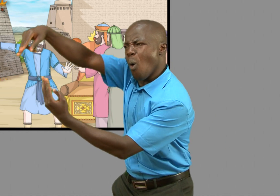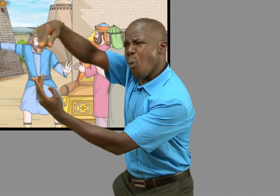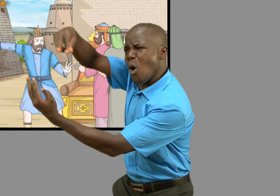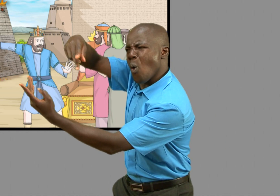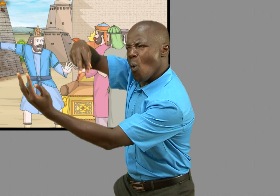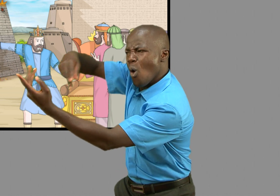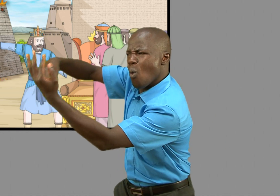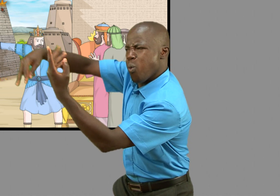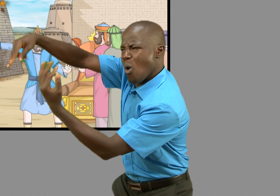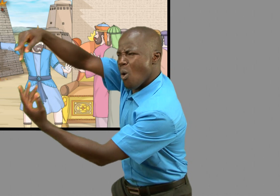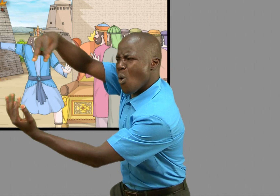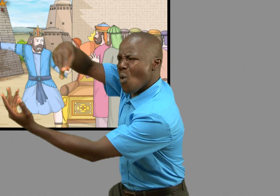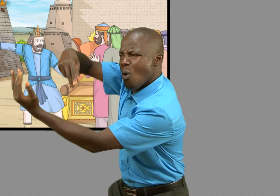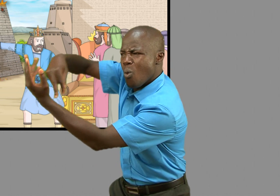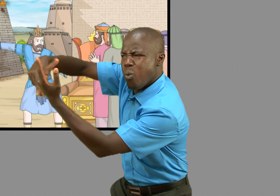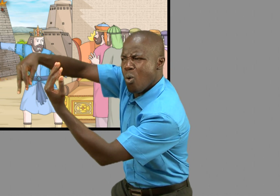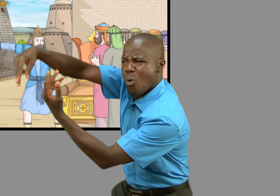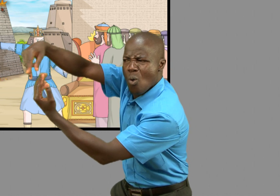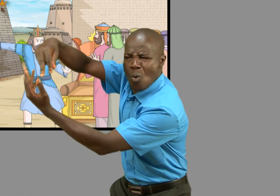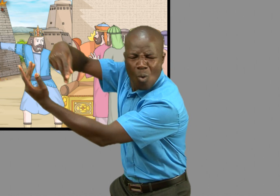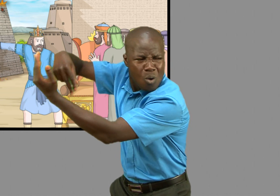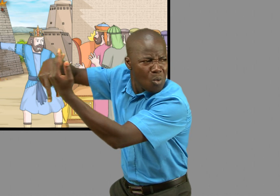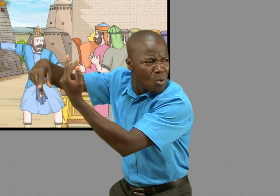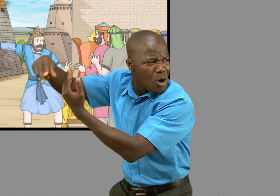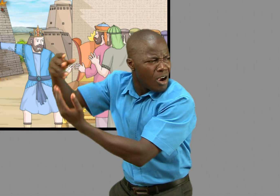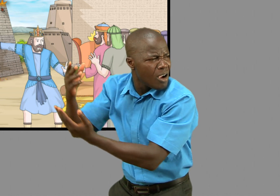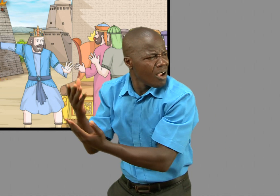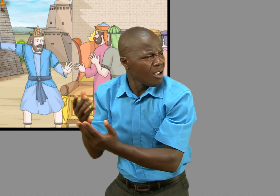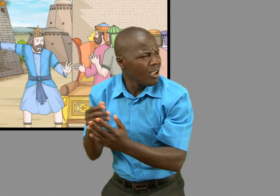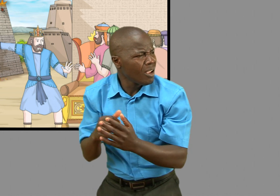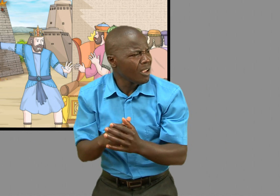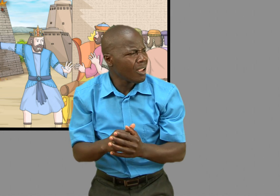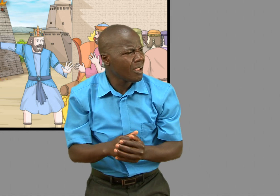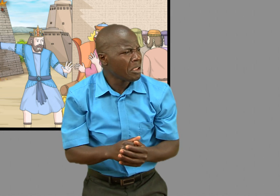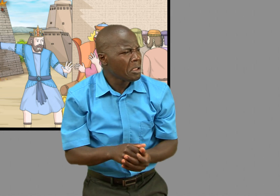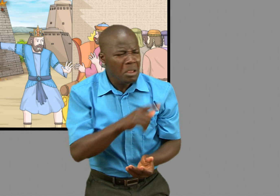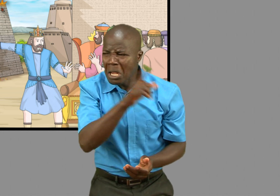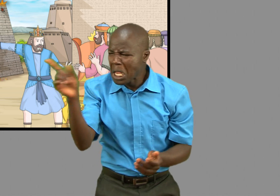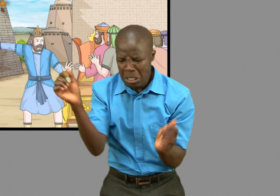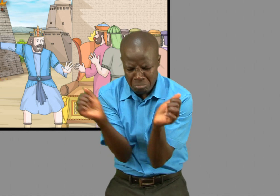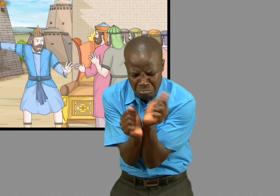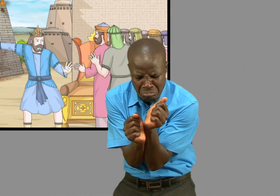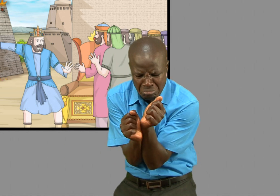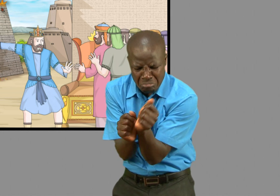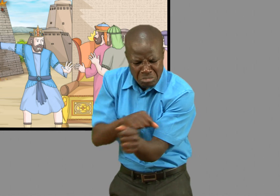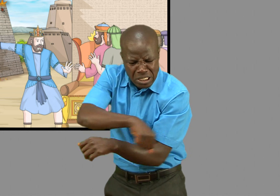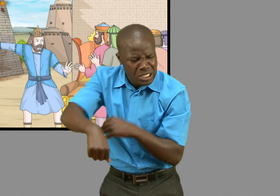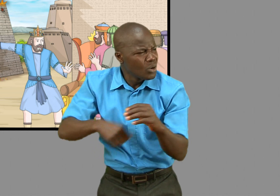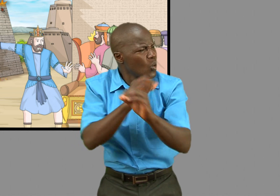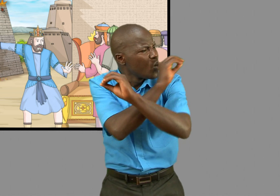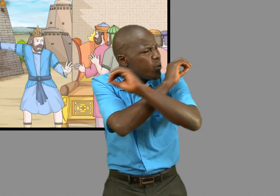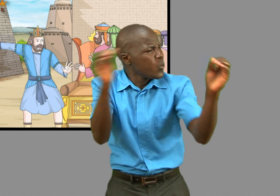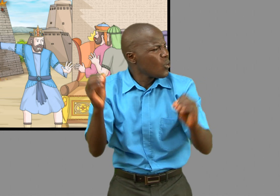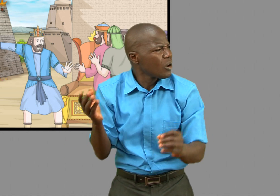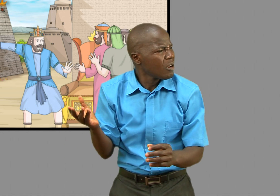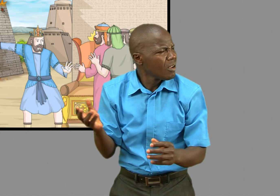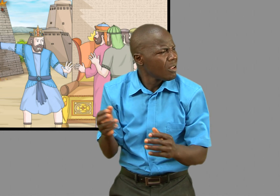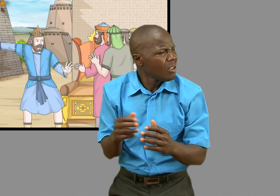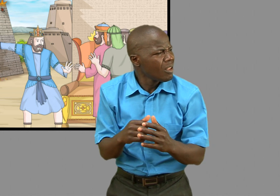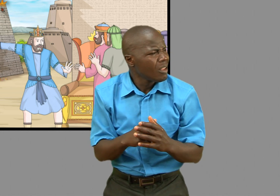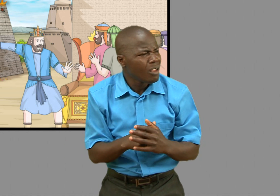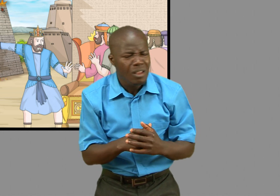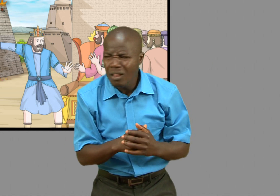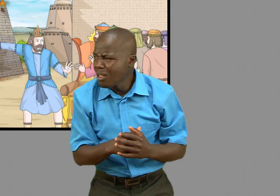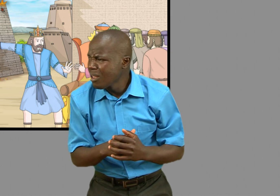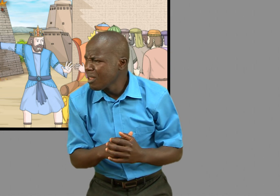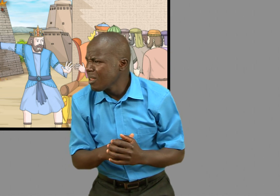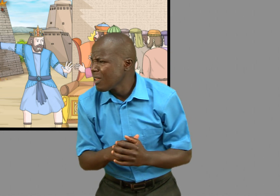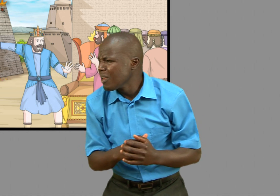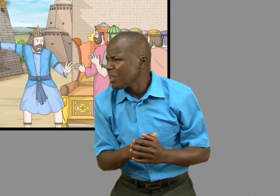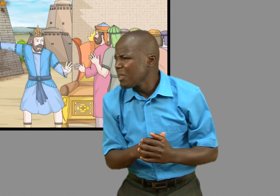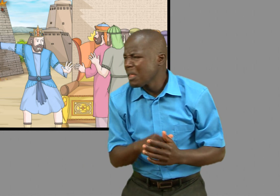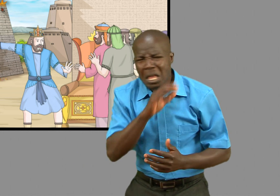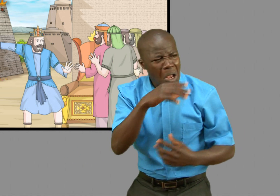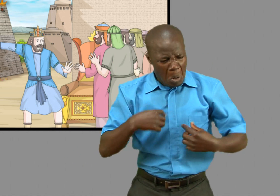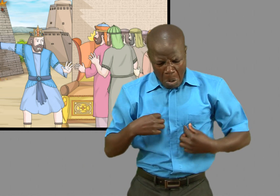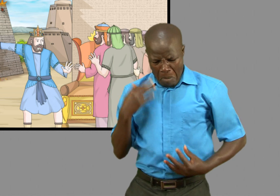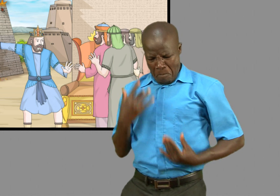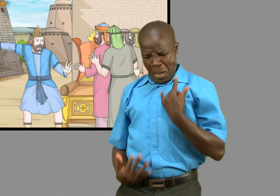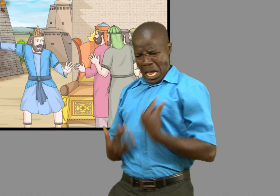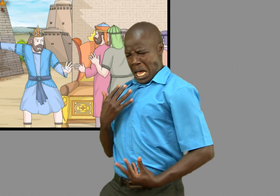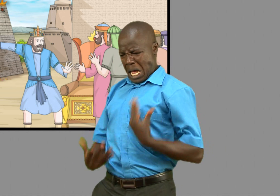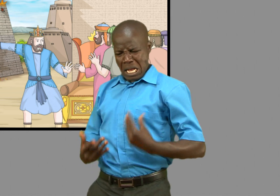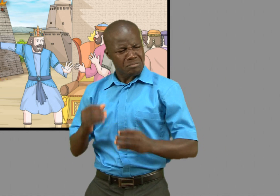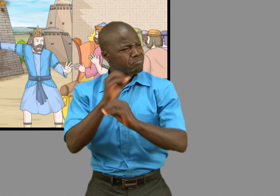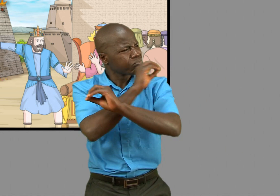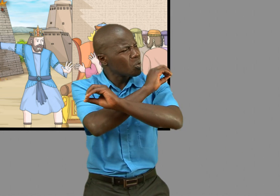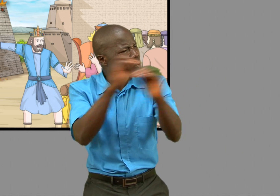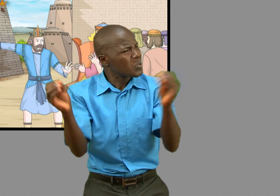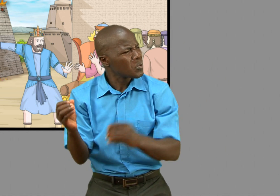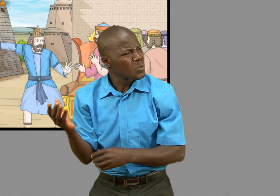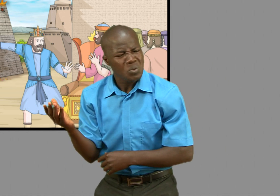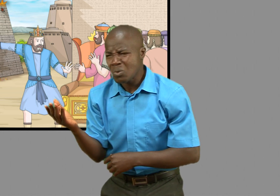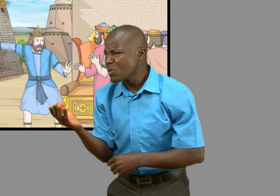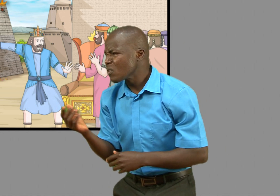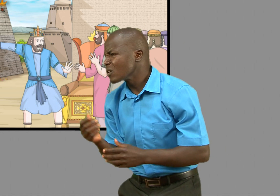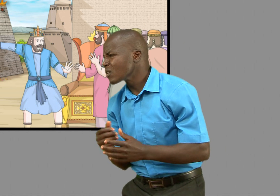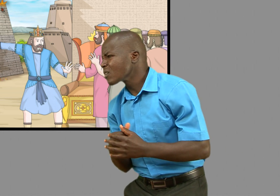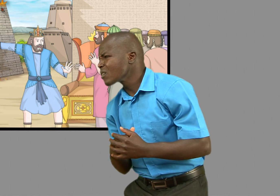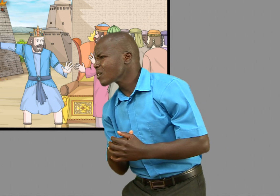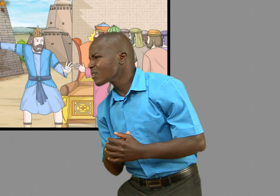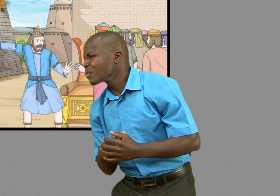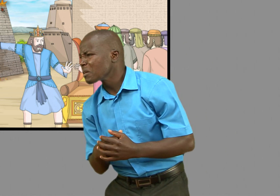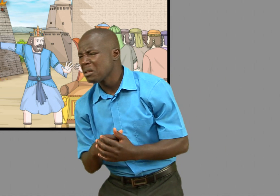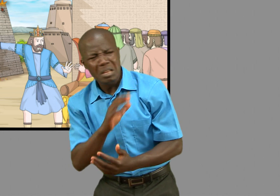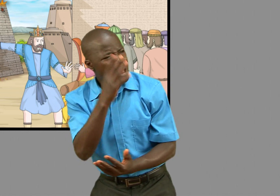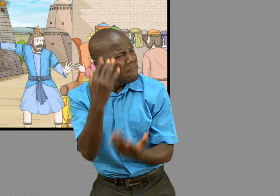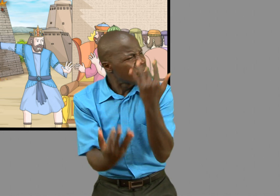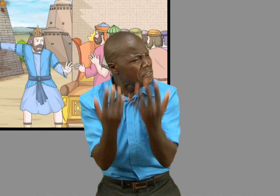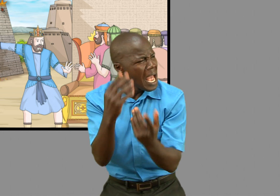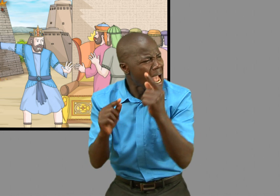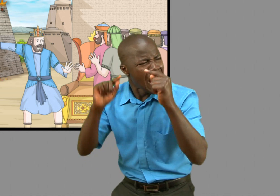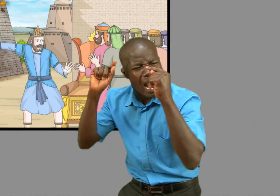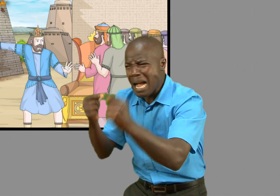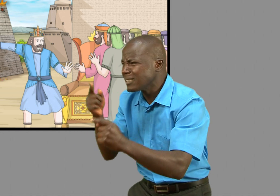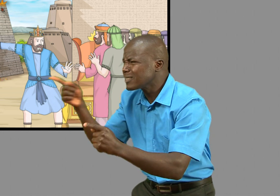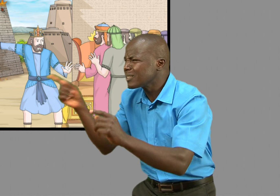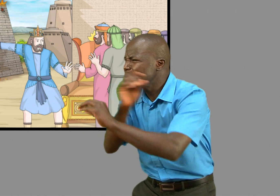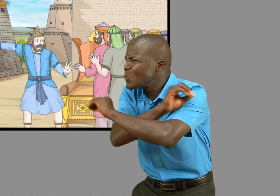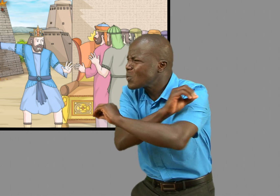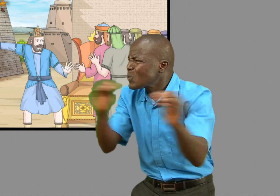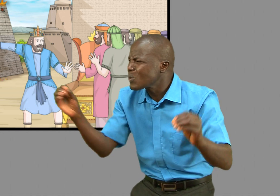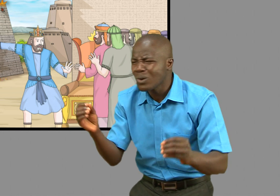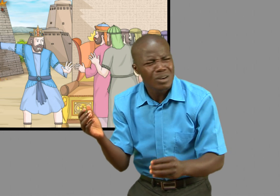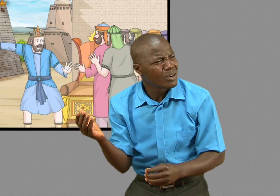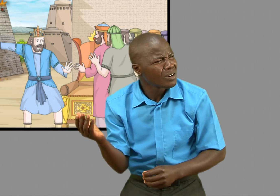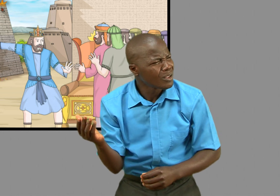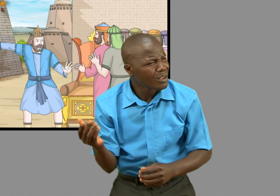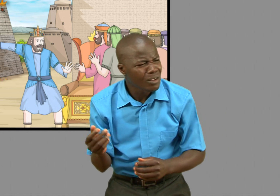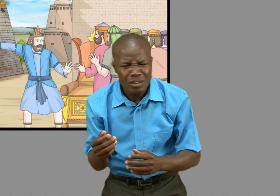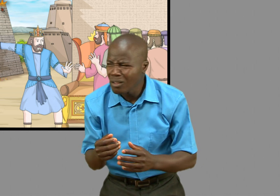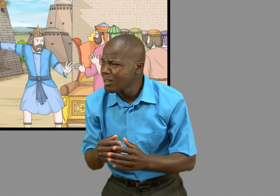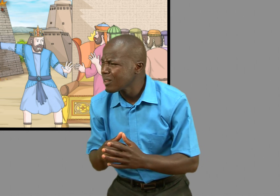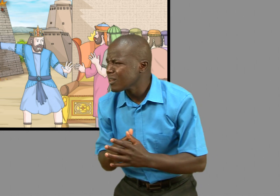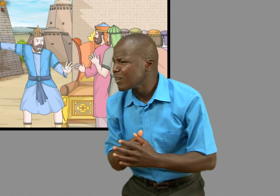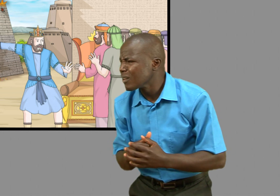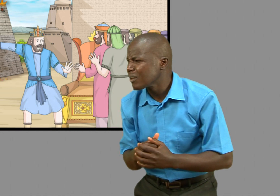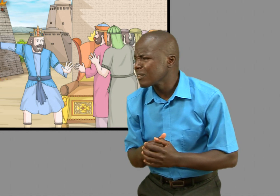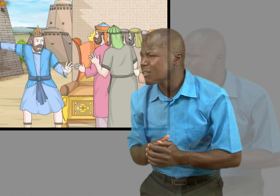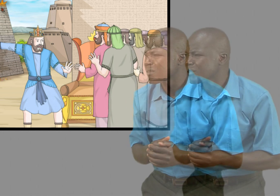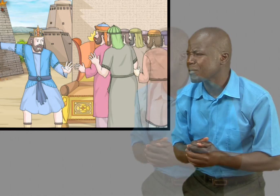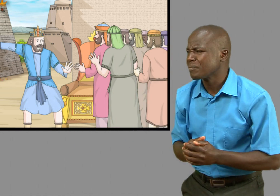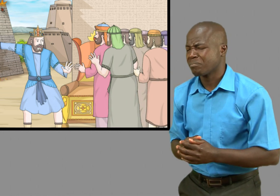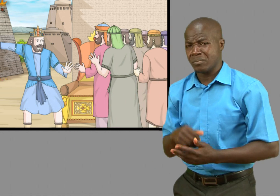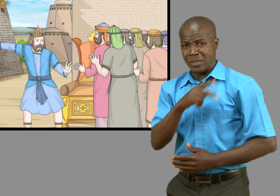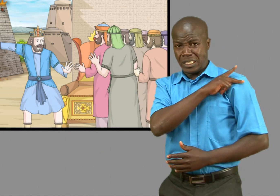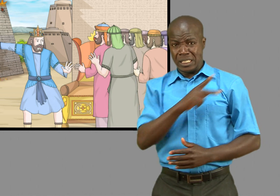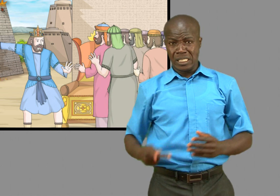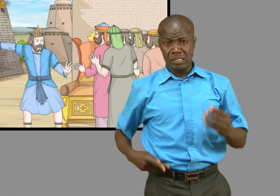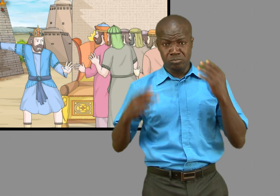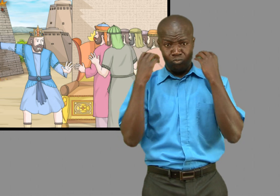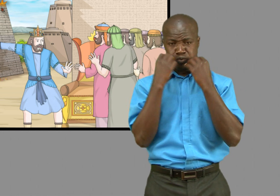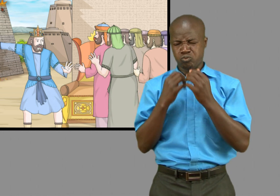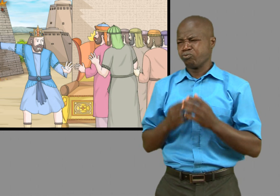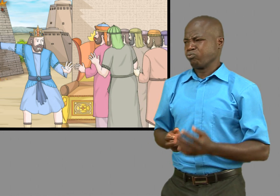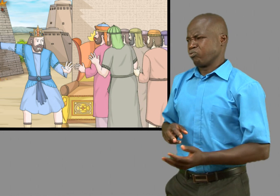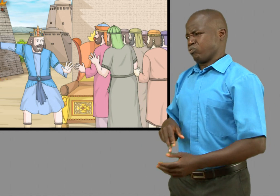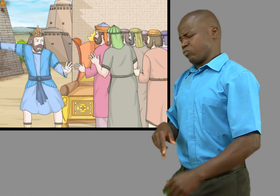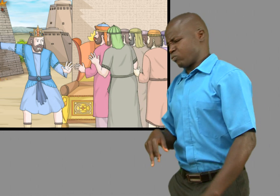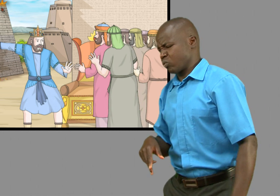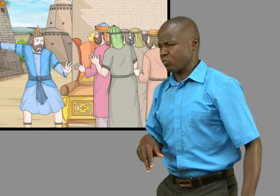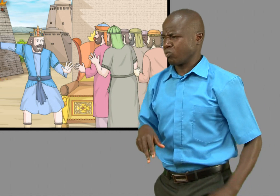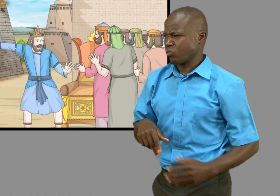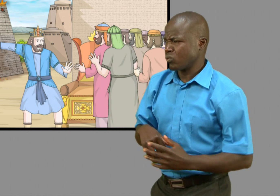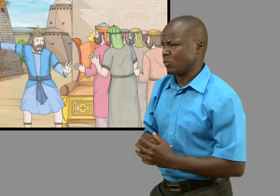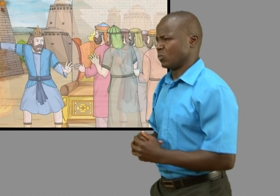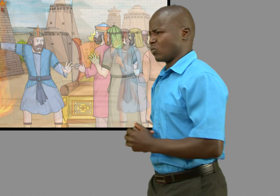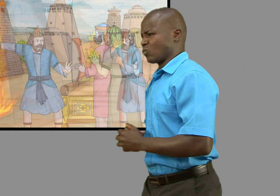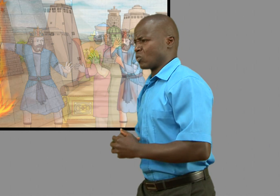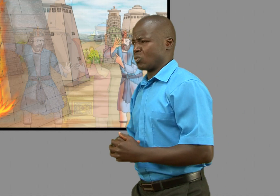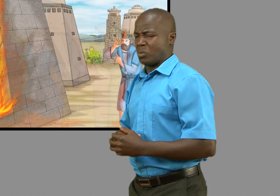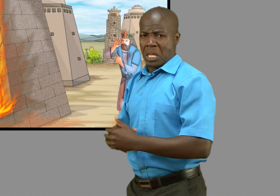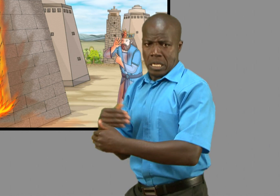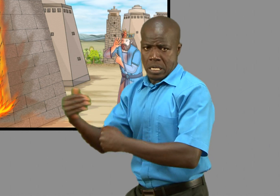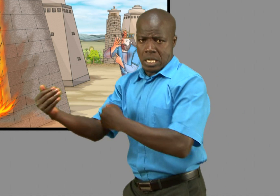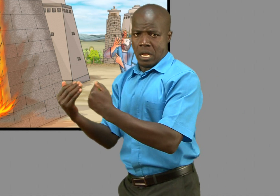“Certainly, O king,” they replied. “Look!”